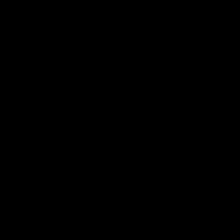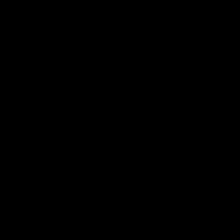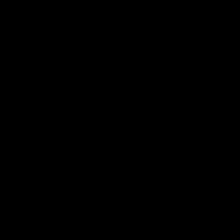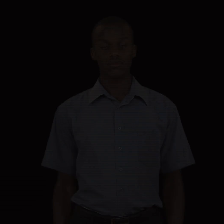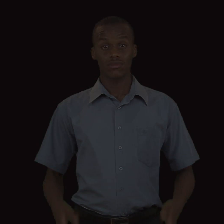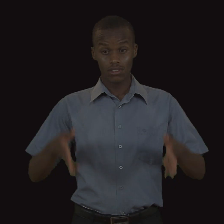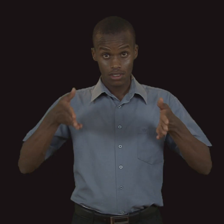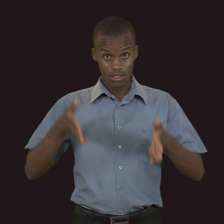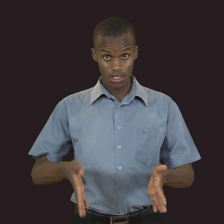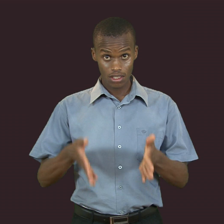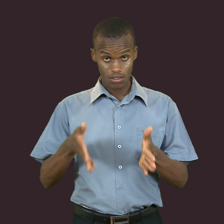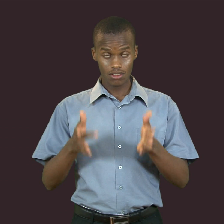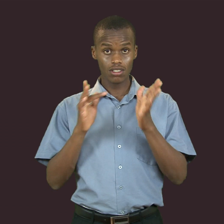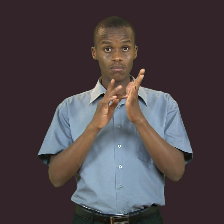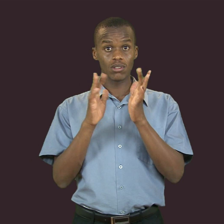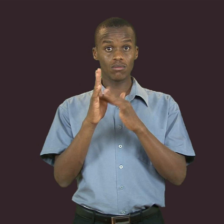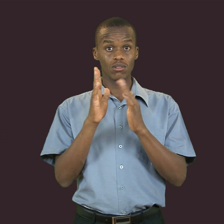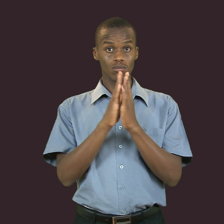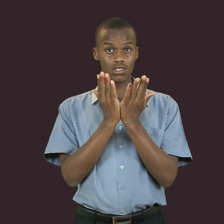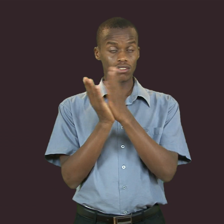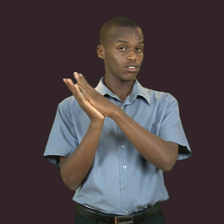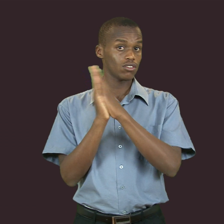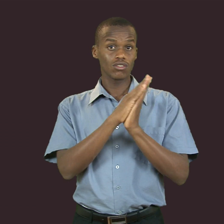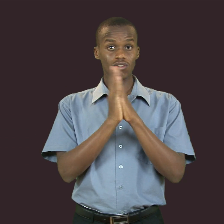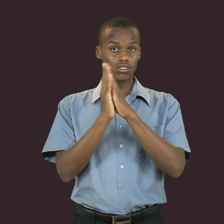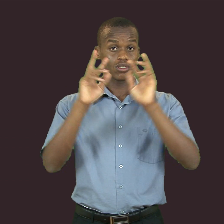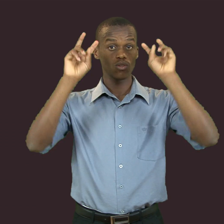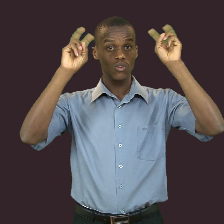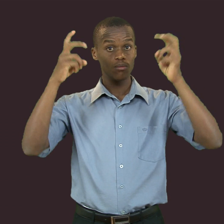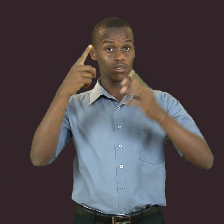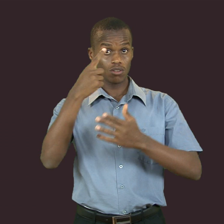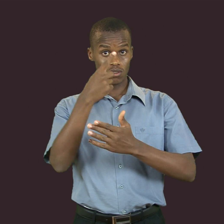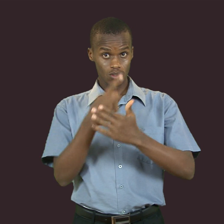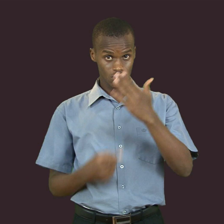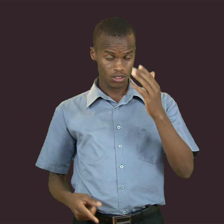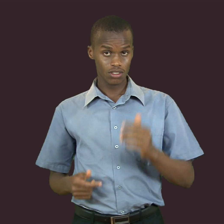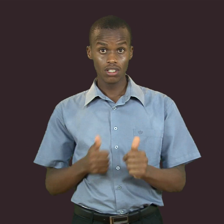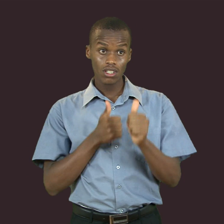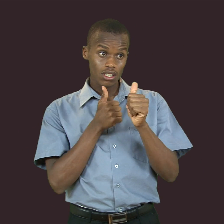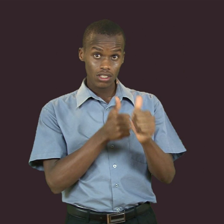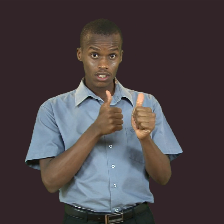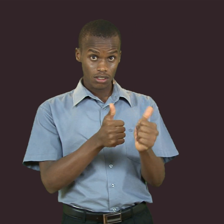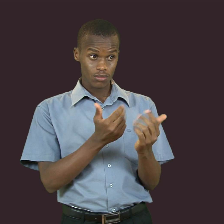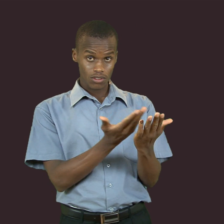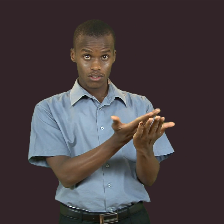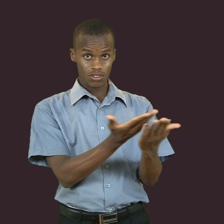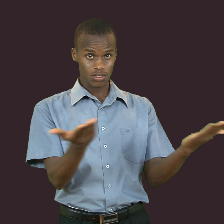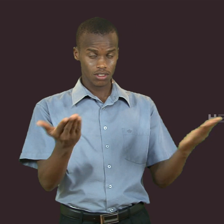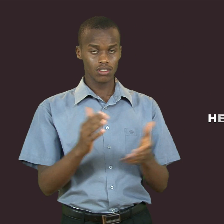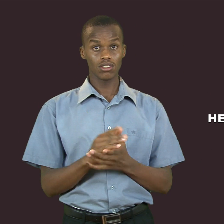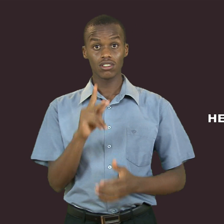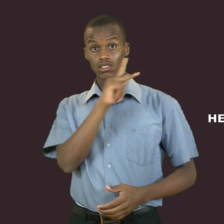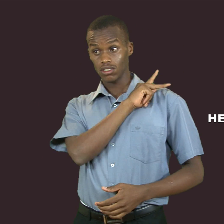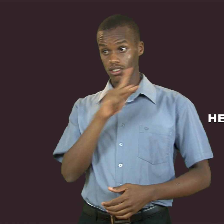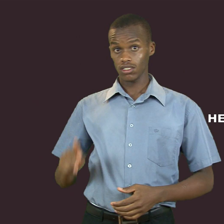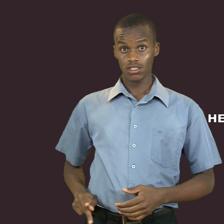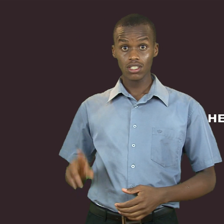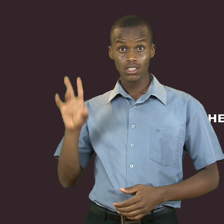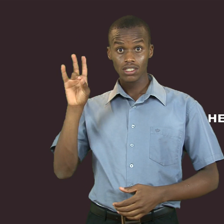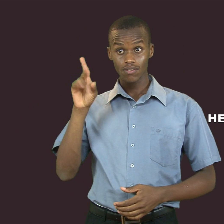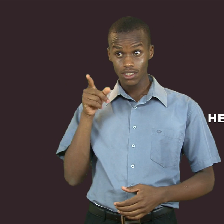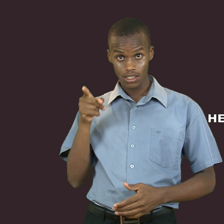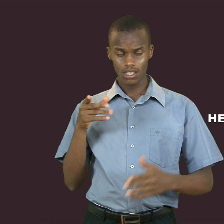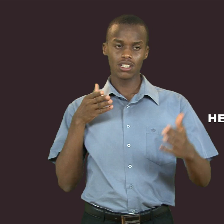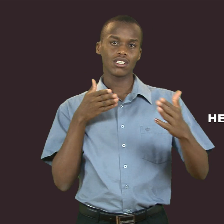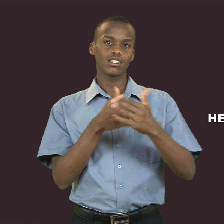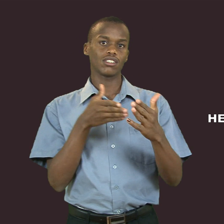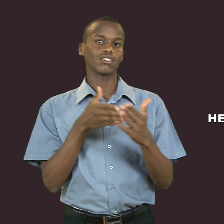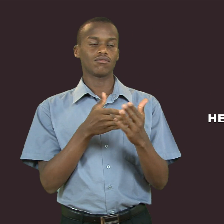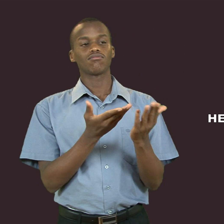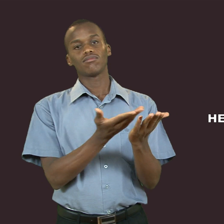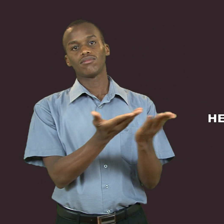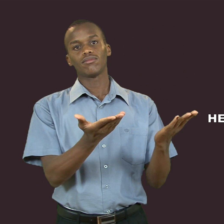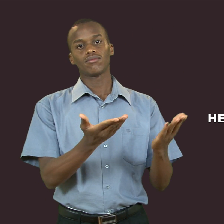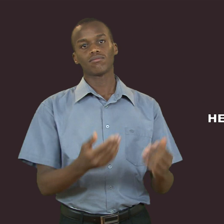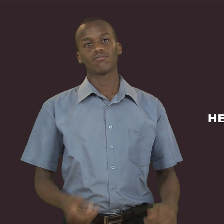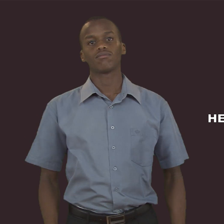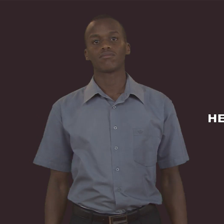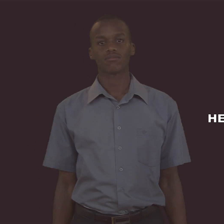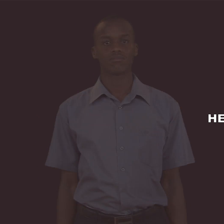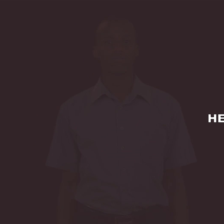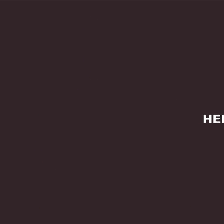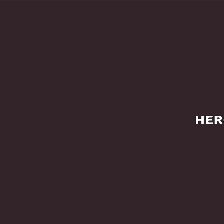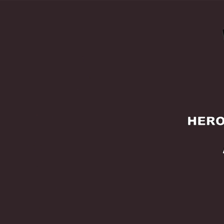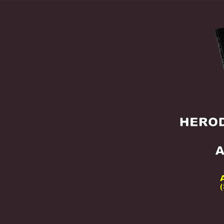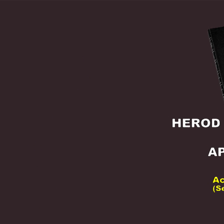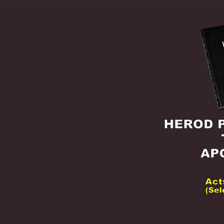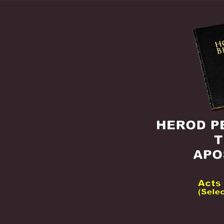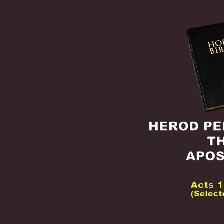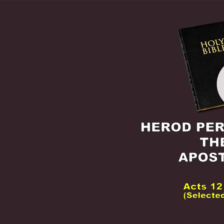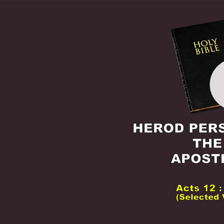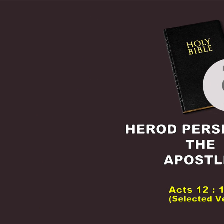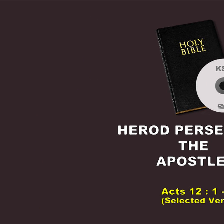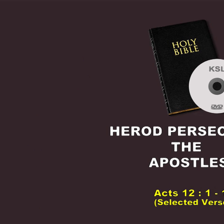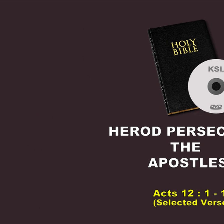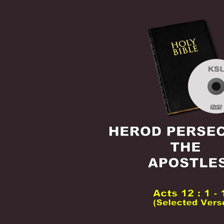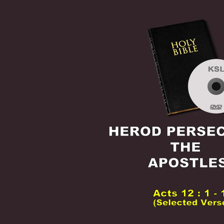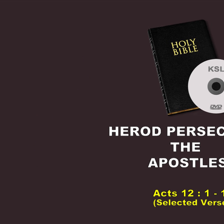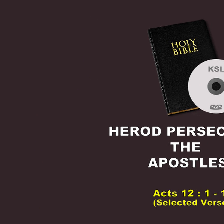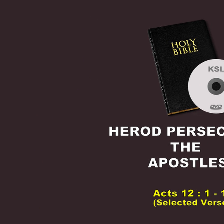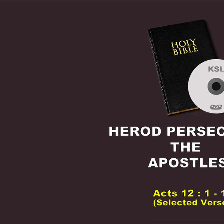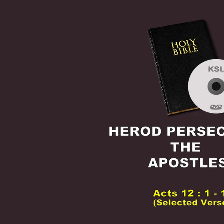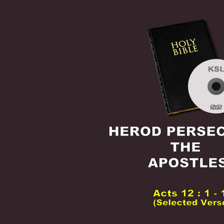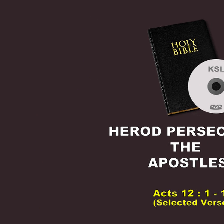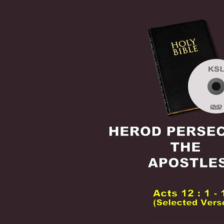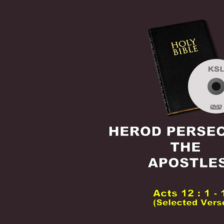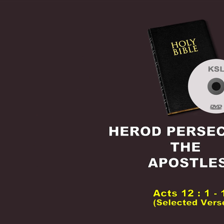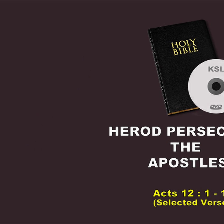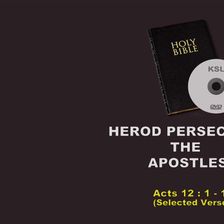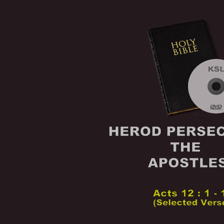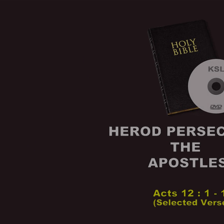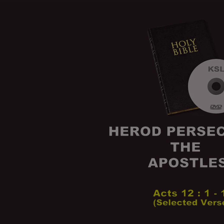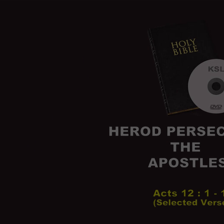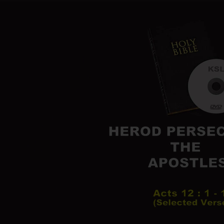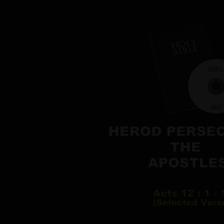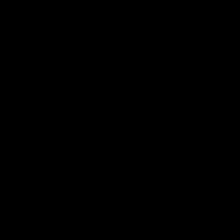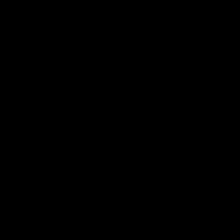Herod persecutes the apostles